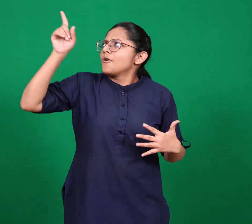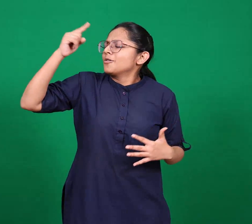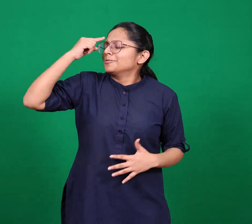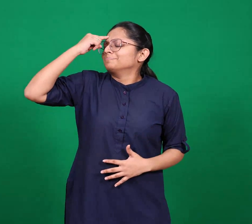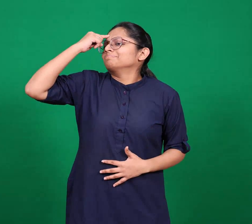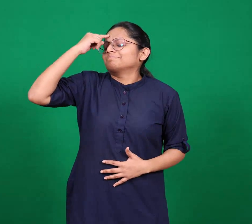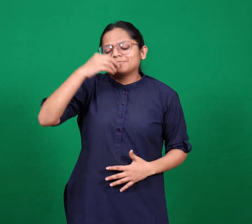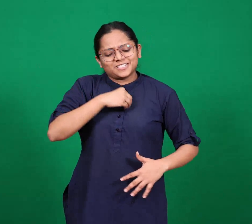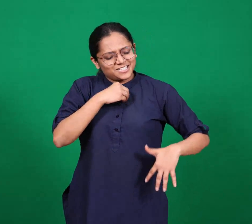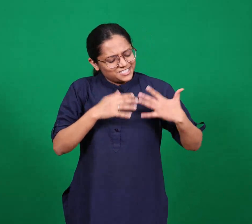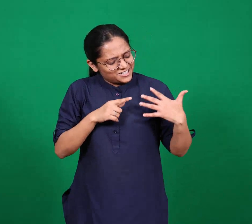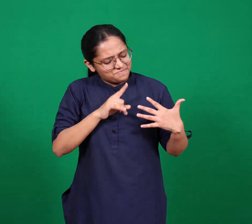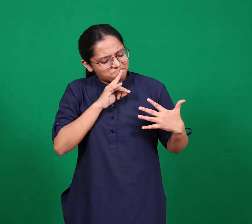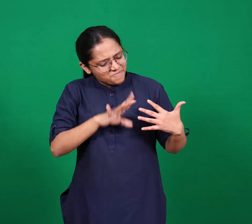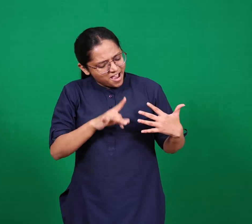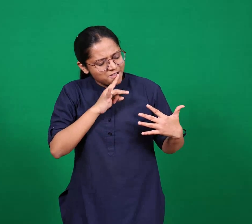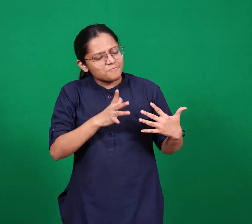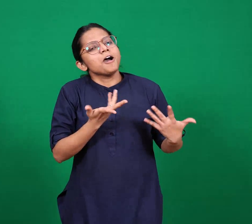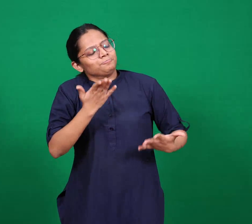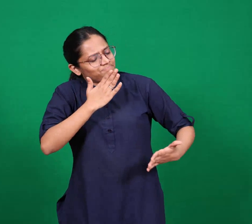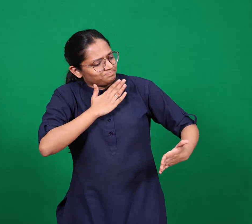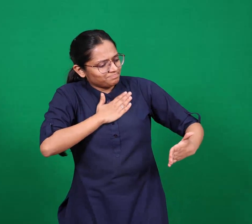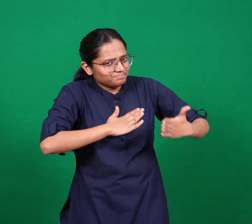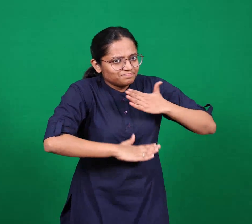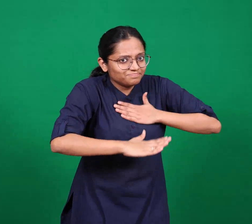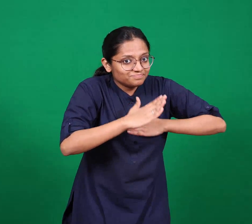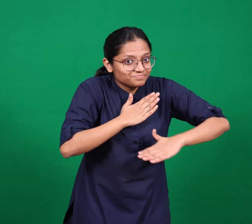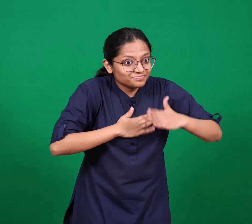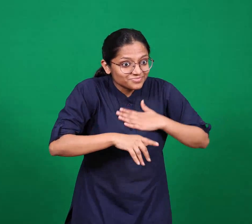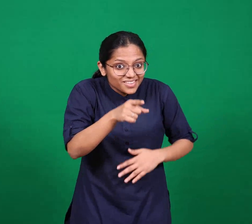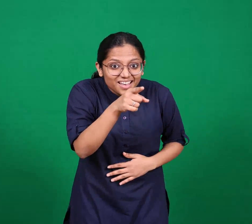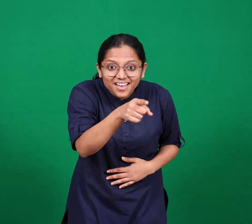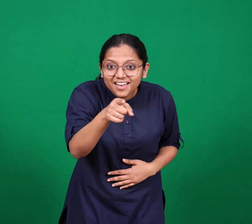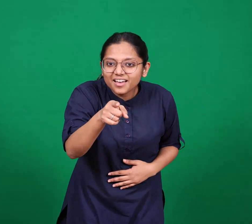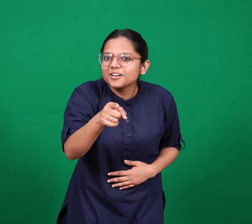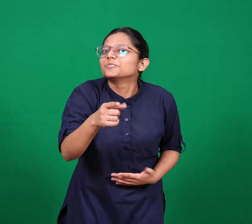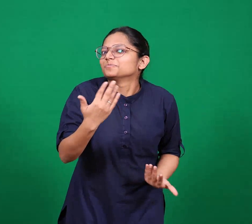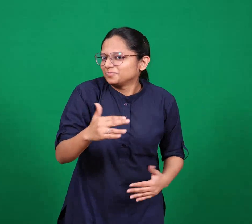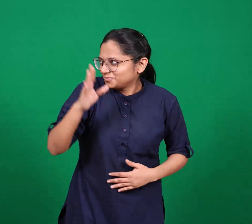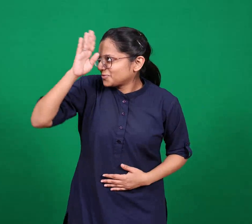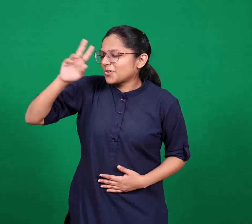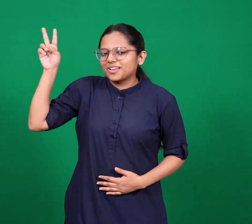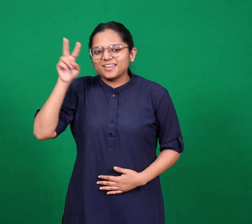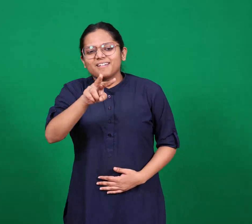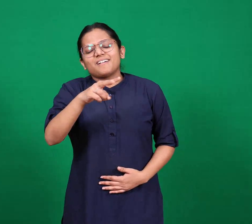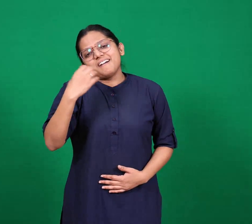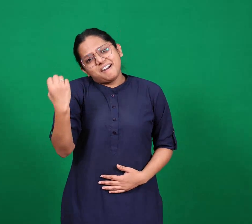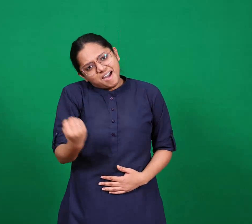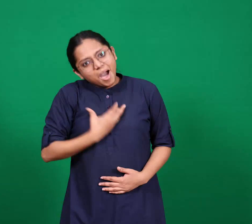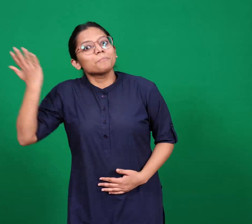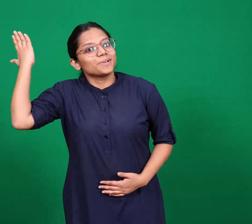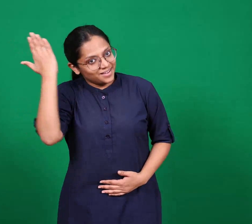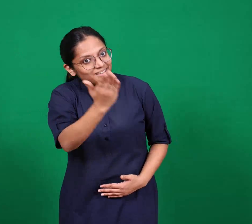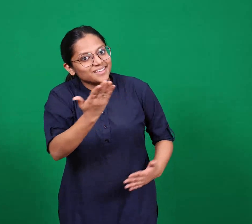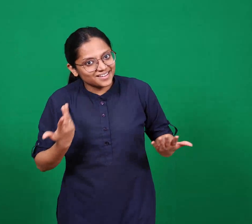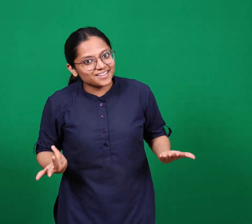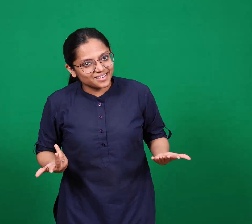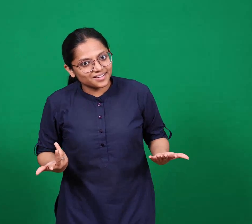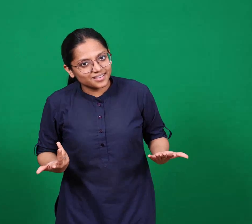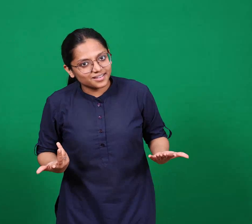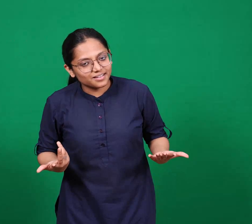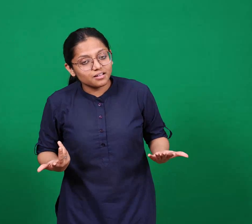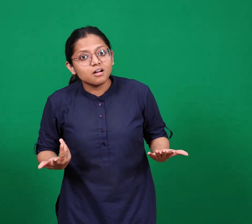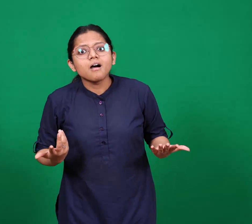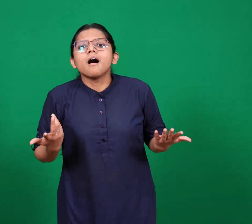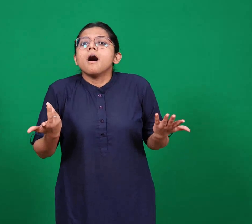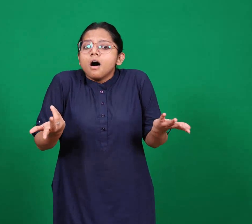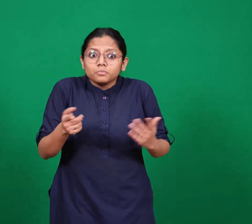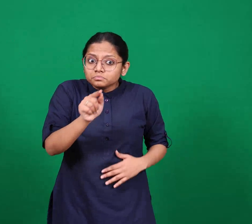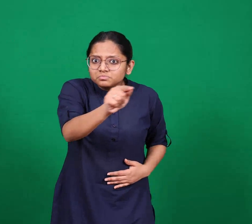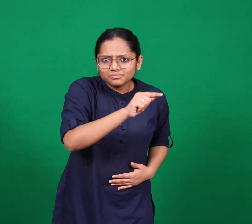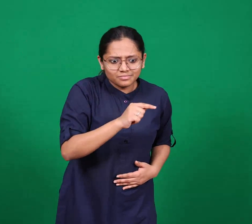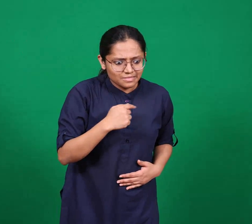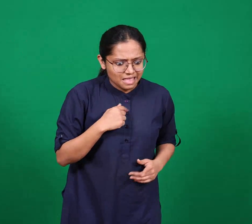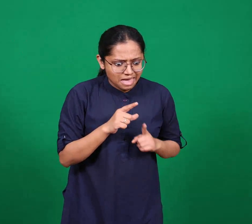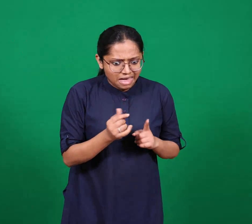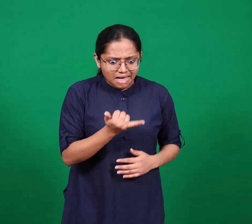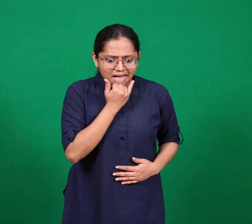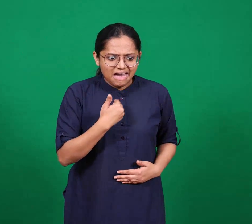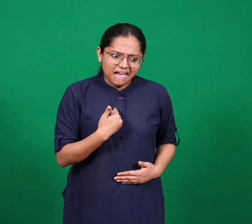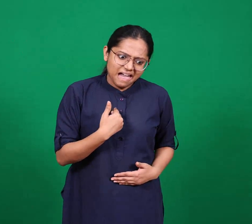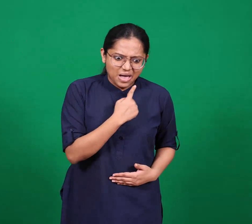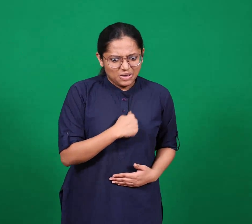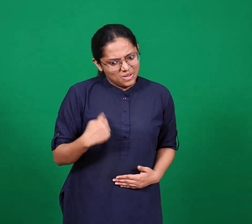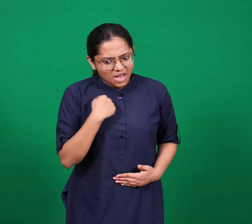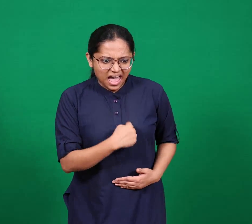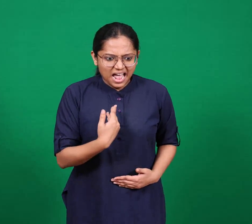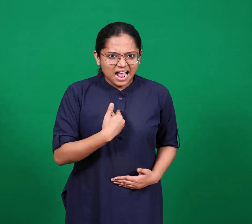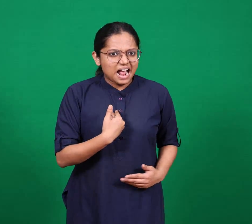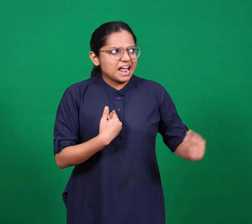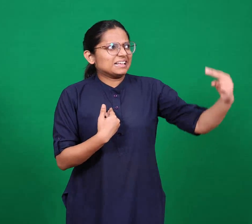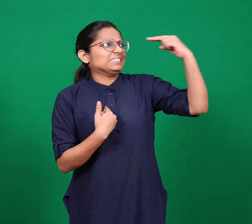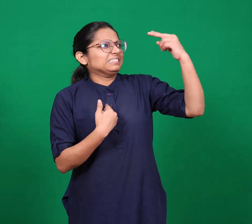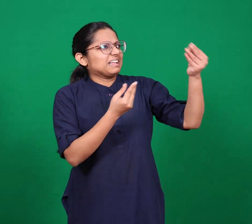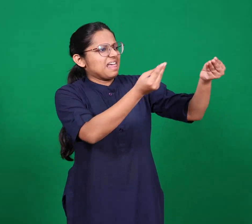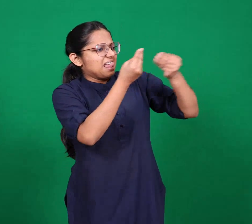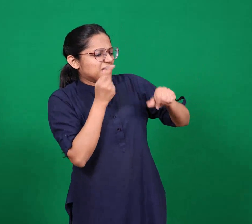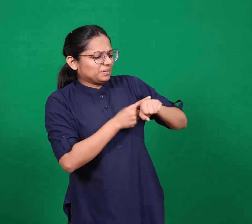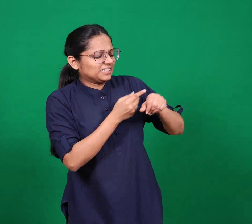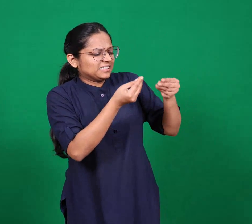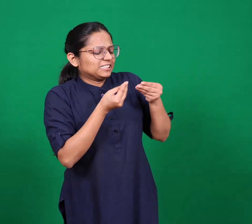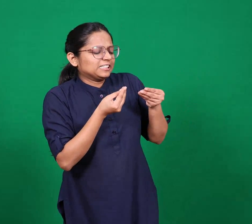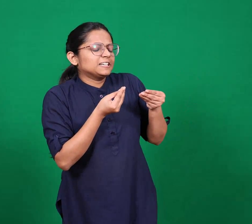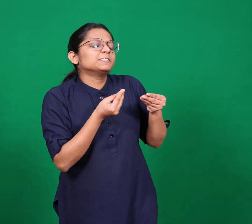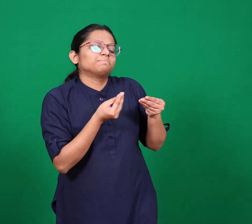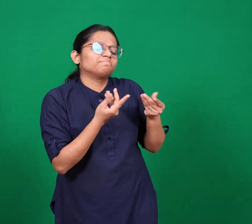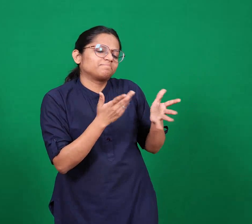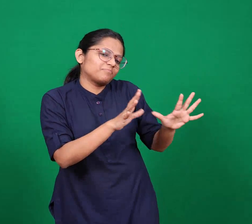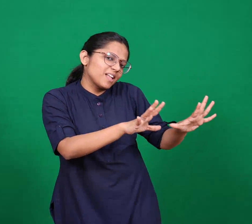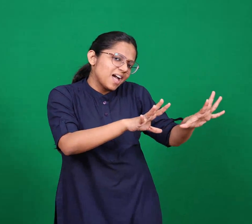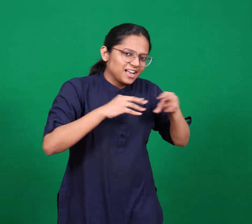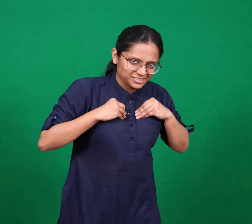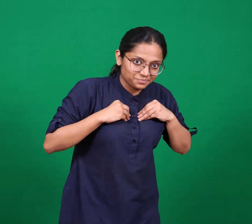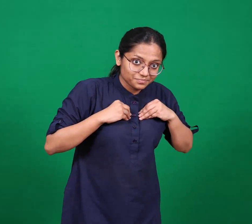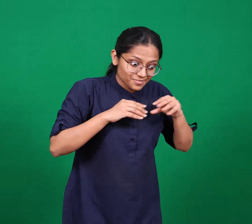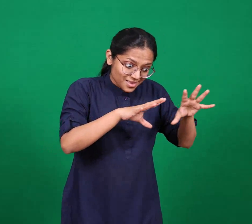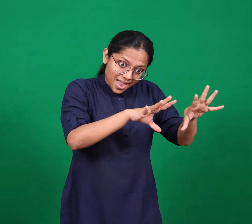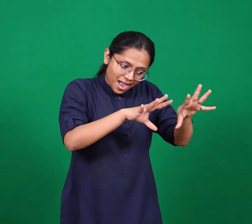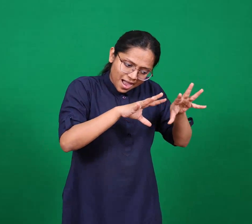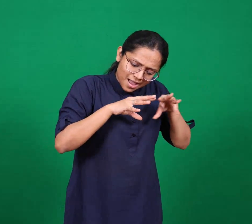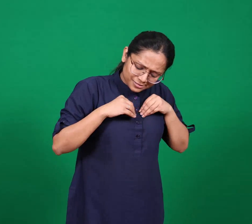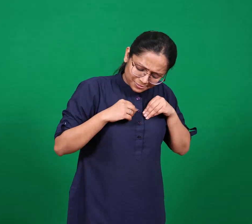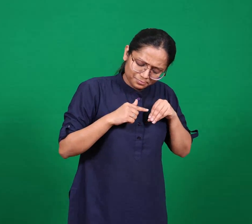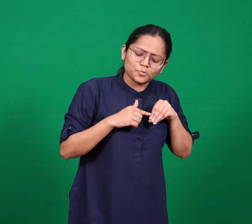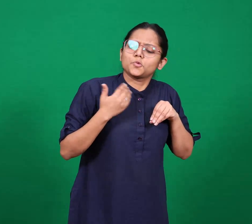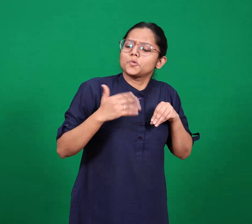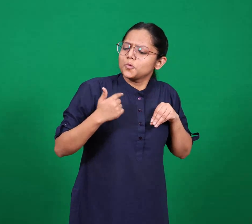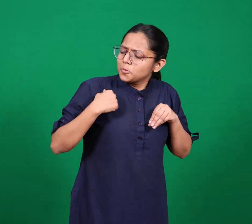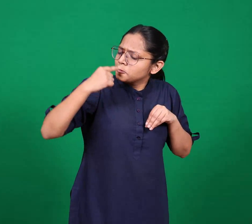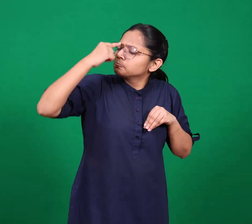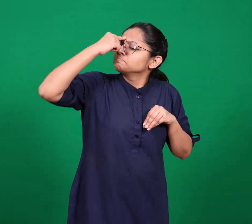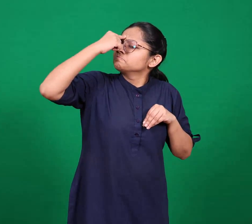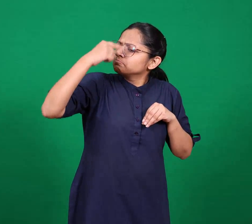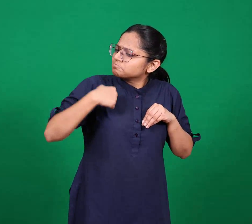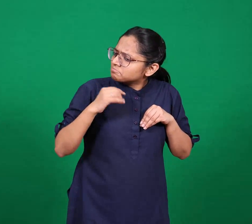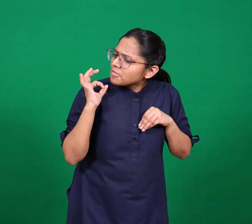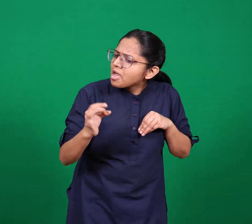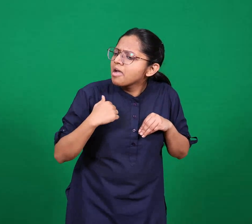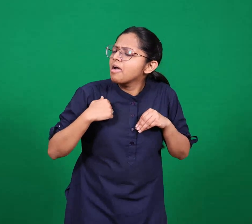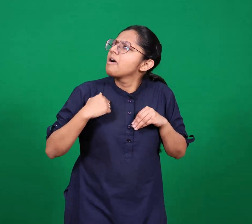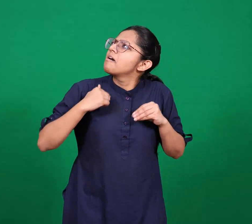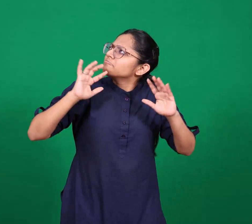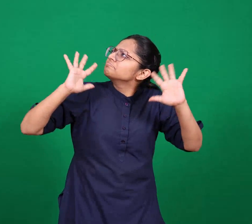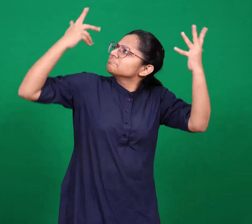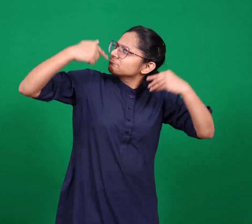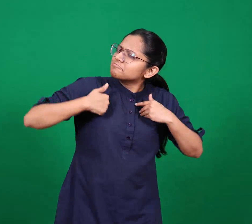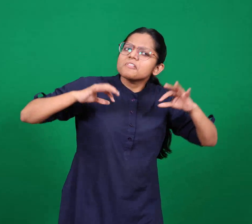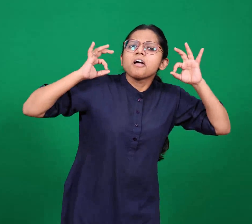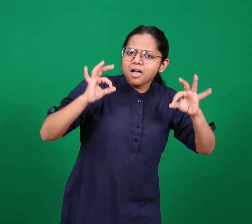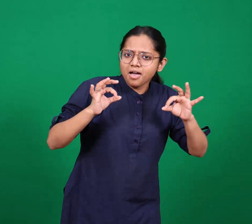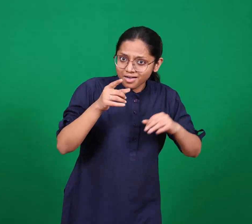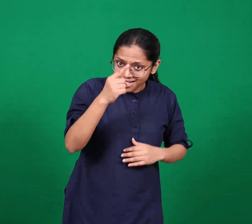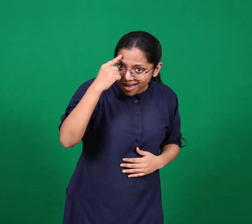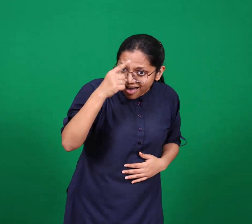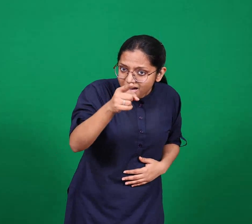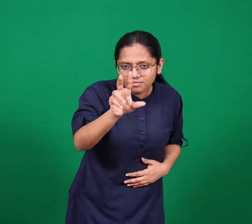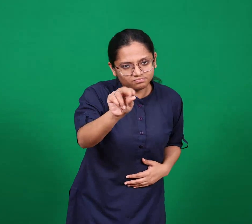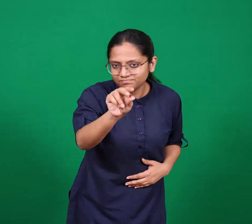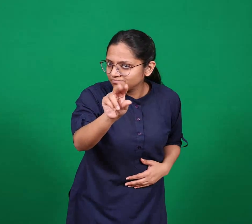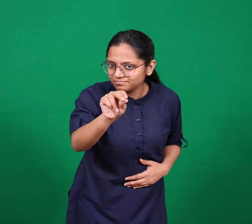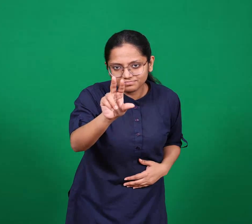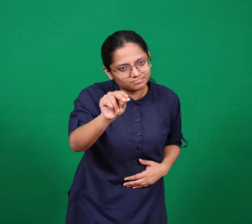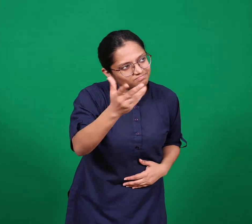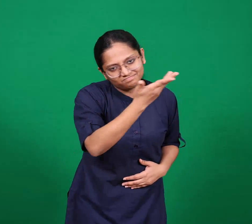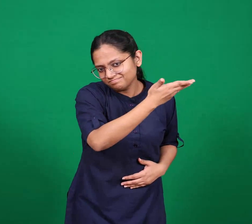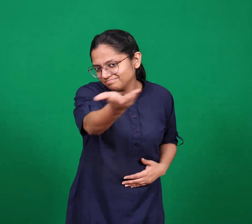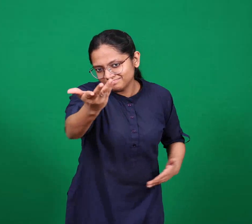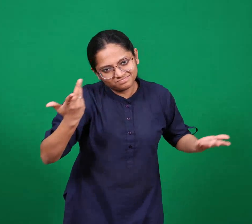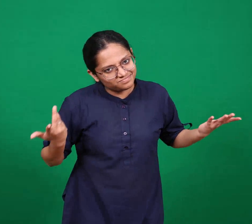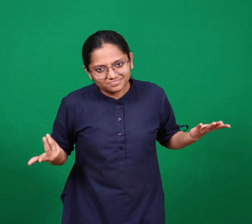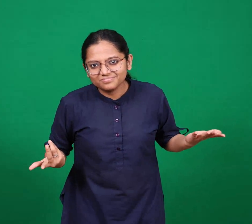How is it to your credit if you are beaten for doing wrong and you endure it?